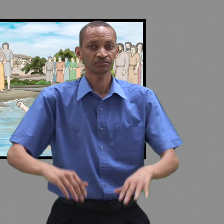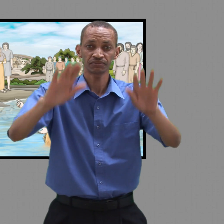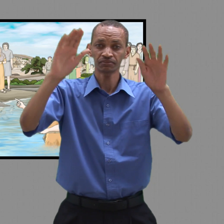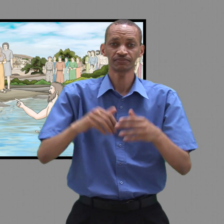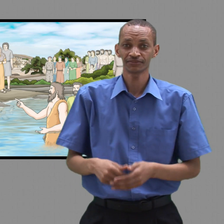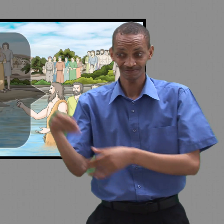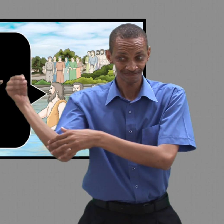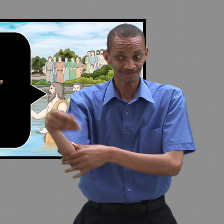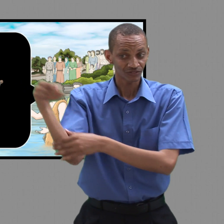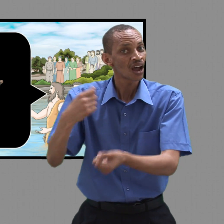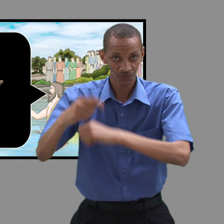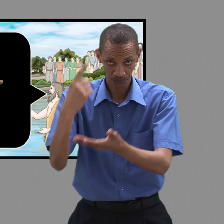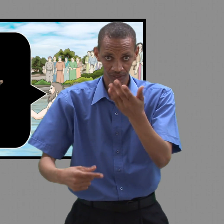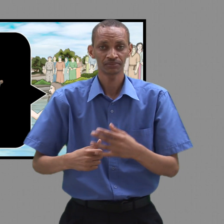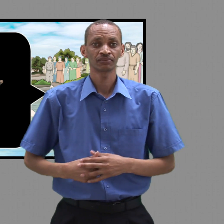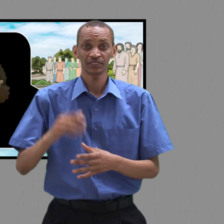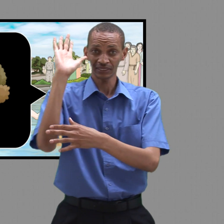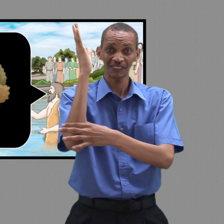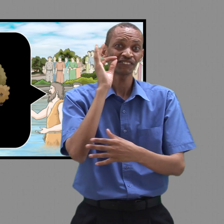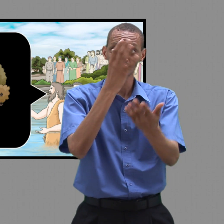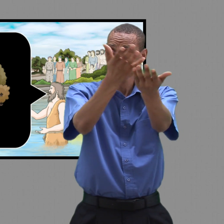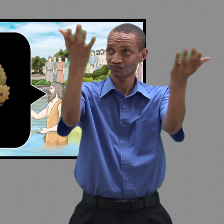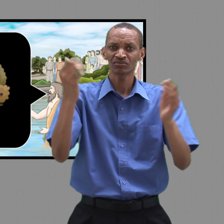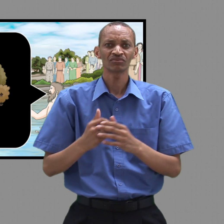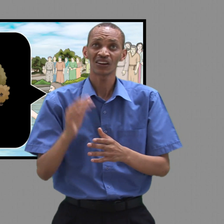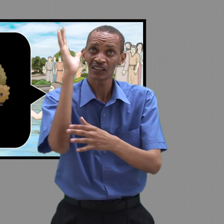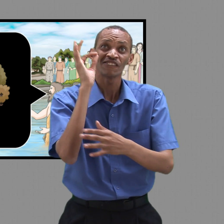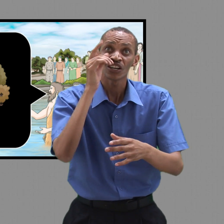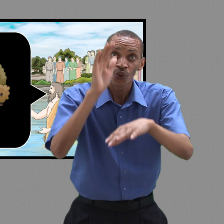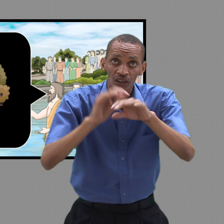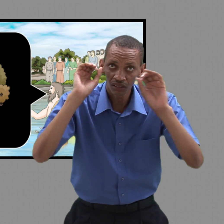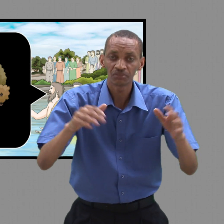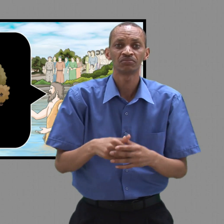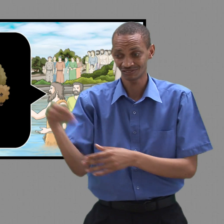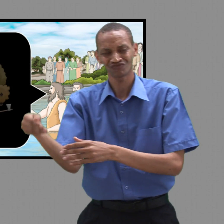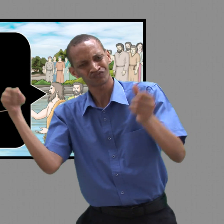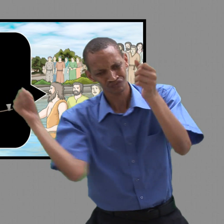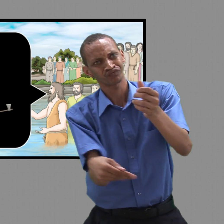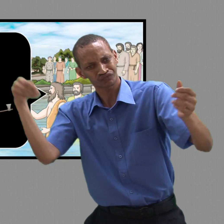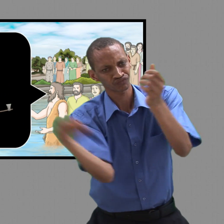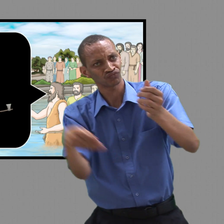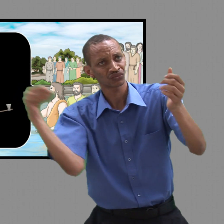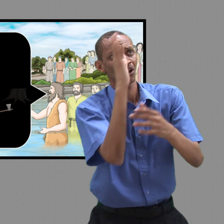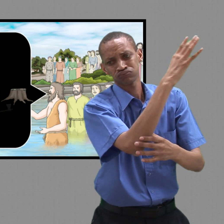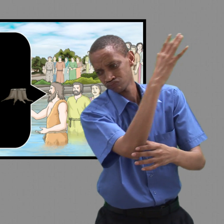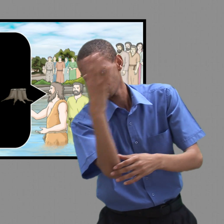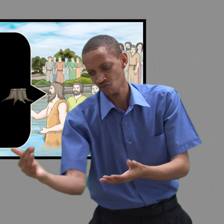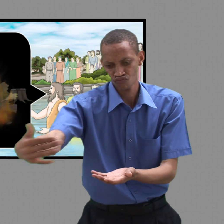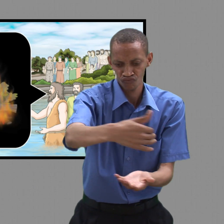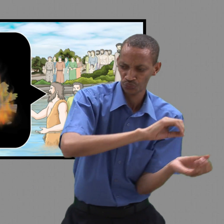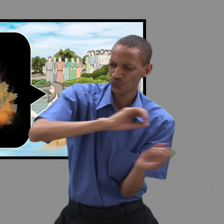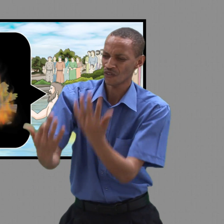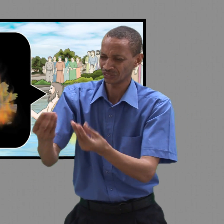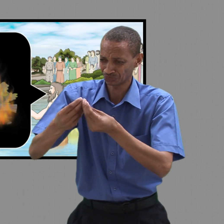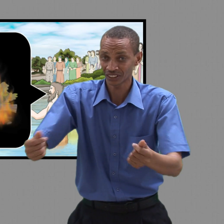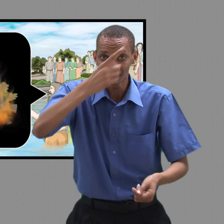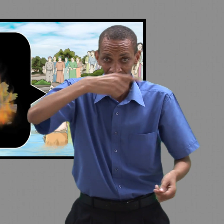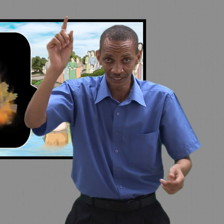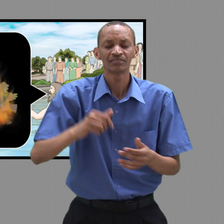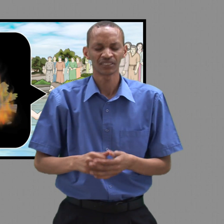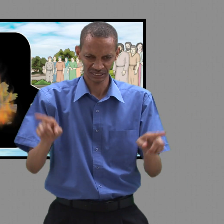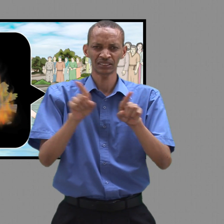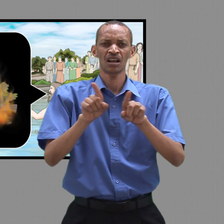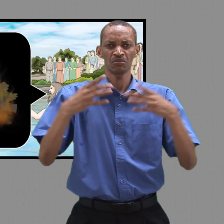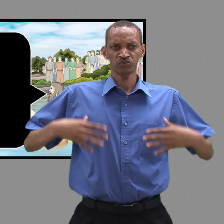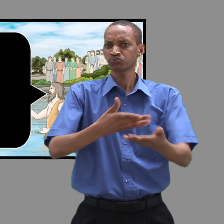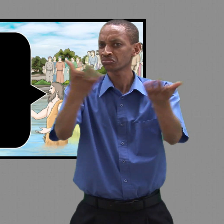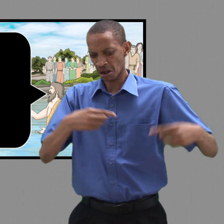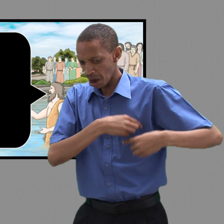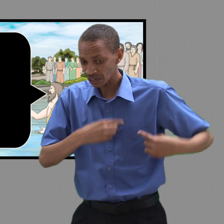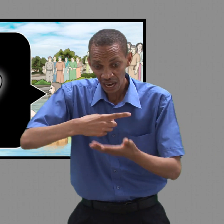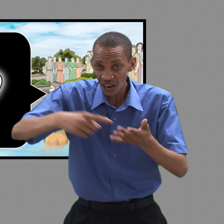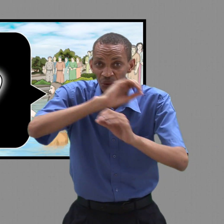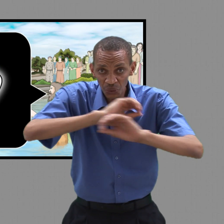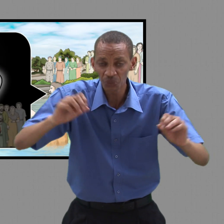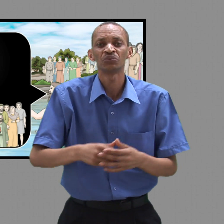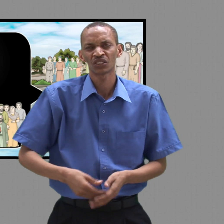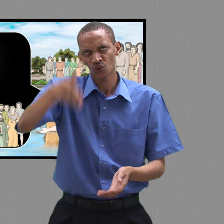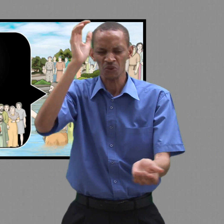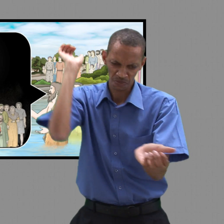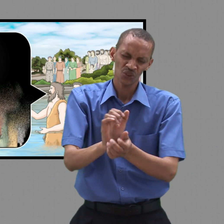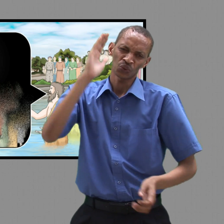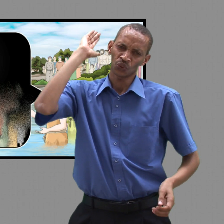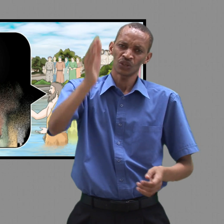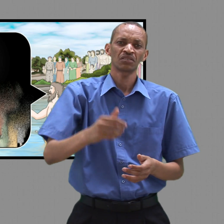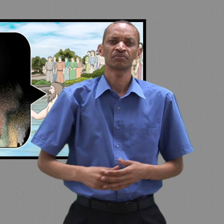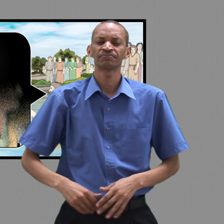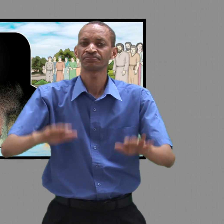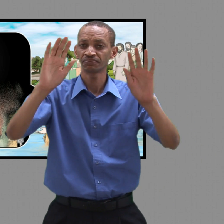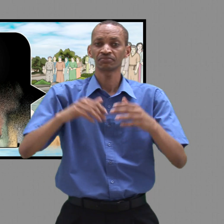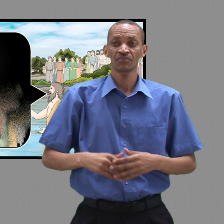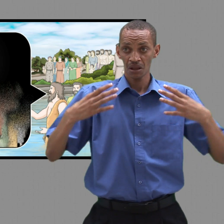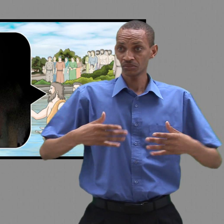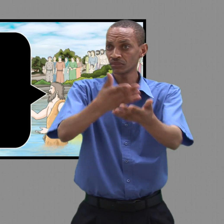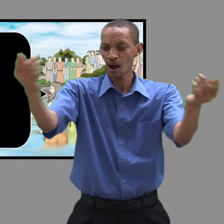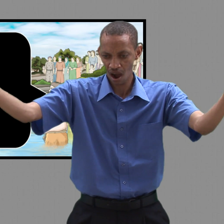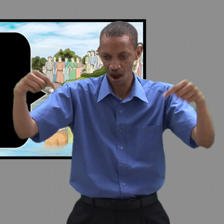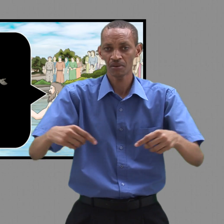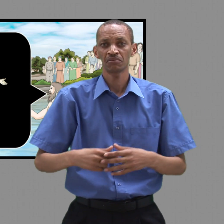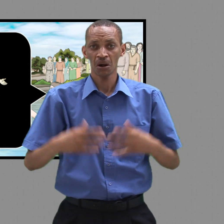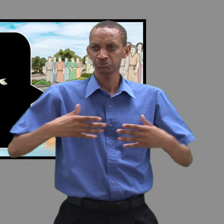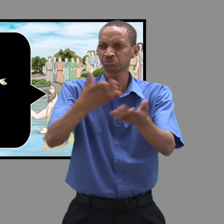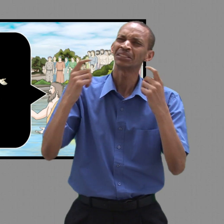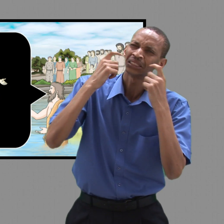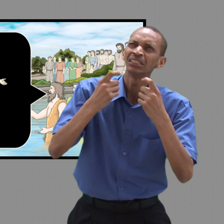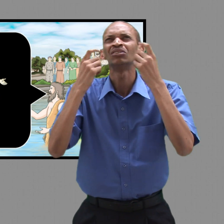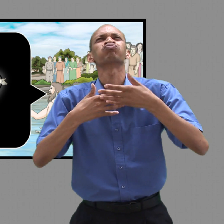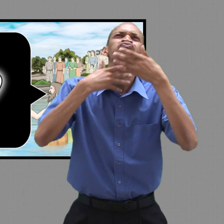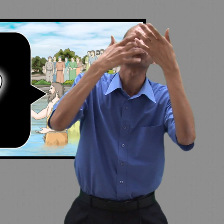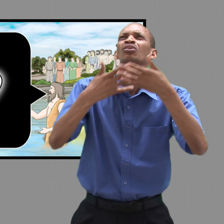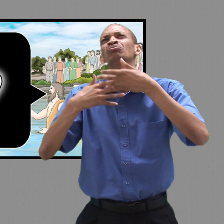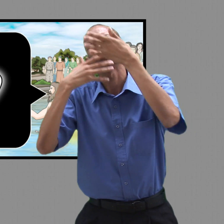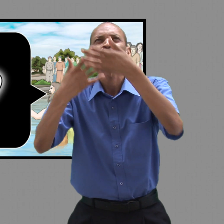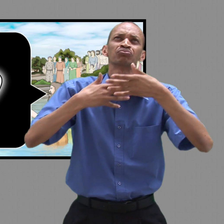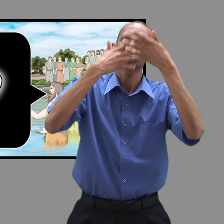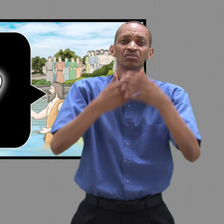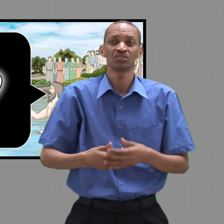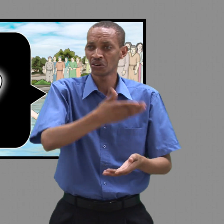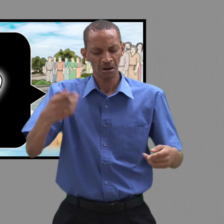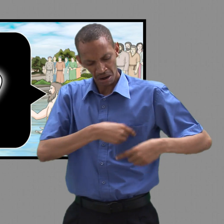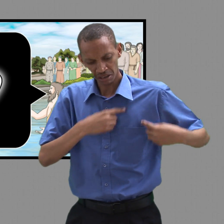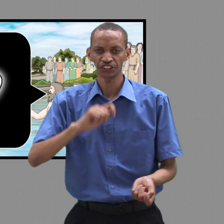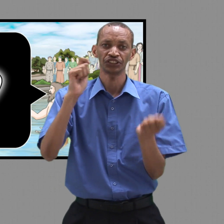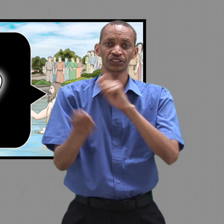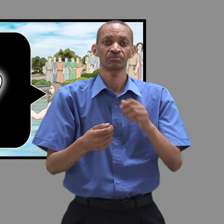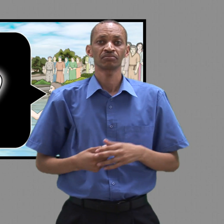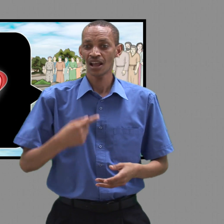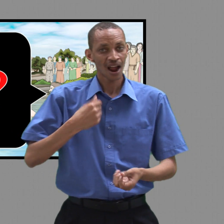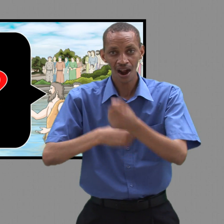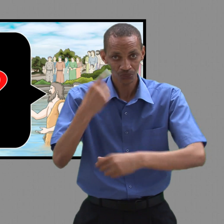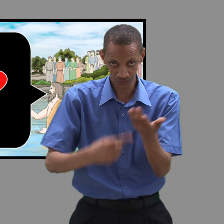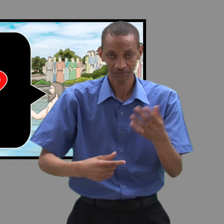The axe lies ready at the root of the trees, and every tree that does not produce good fruit will be cut down and thrown into the fire.